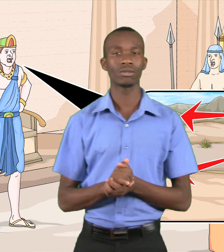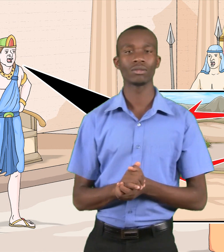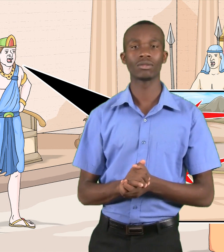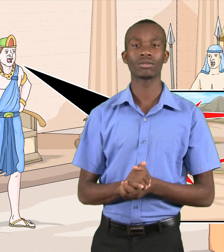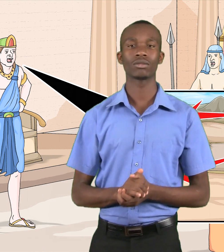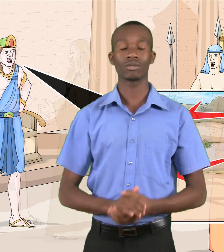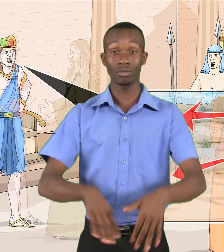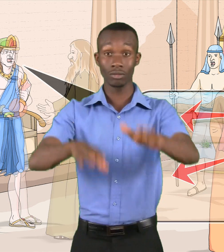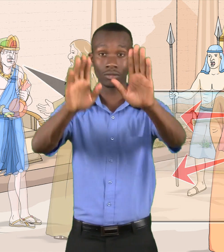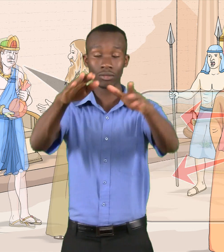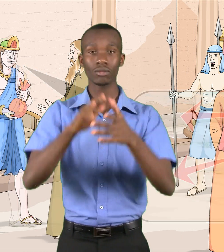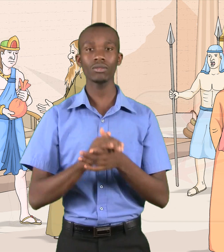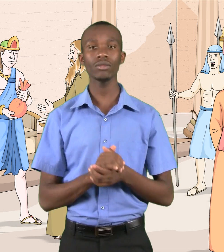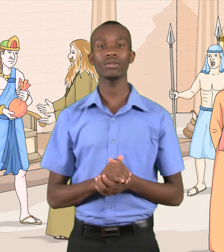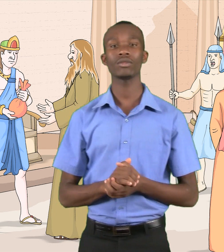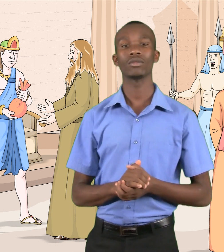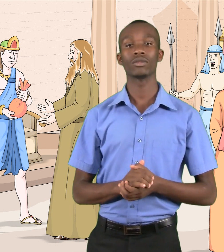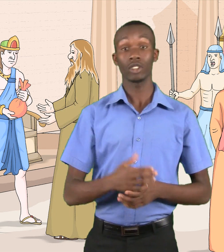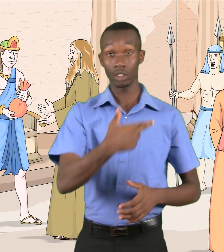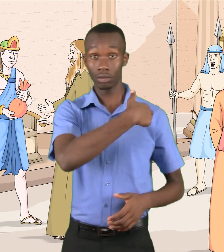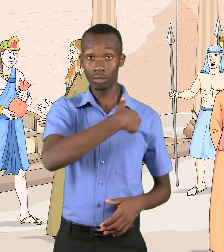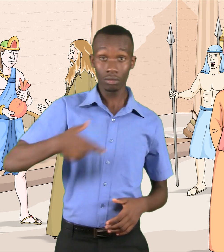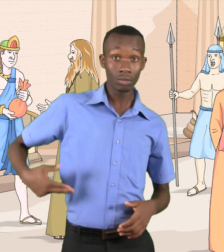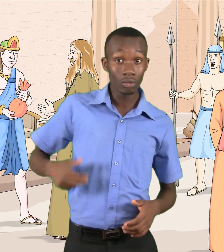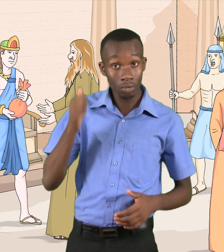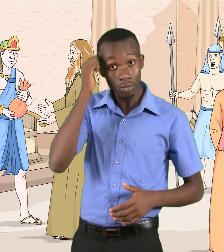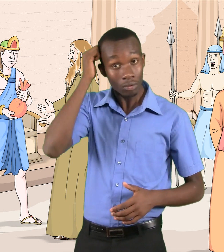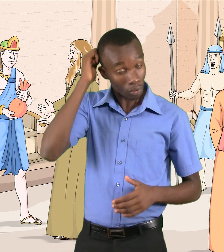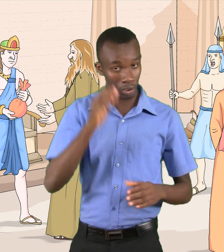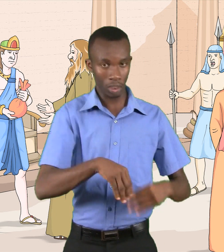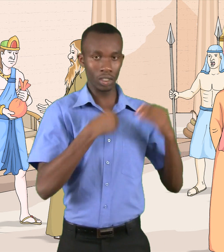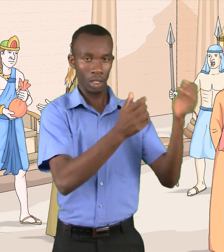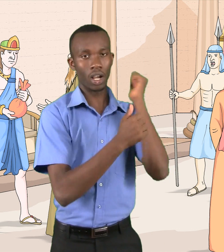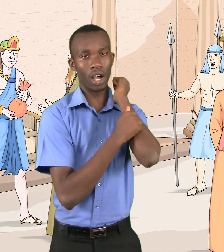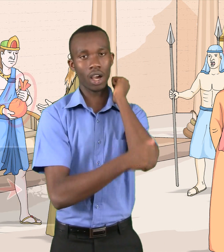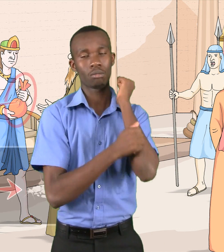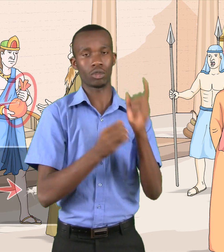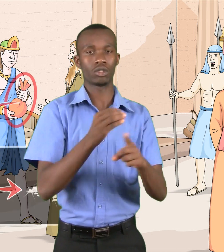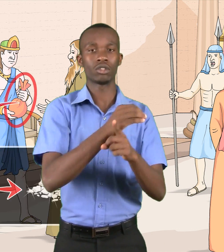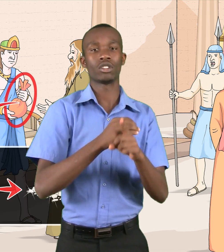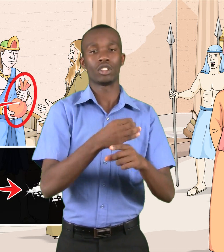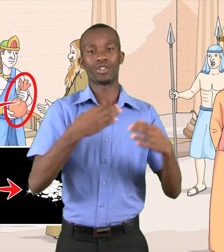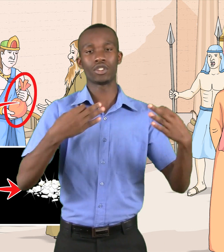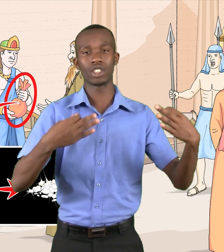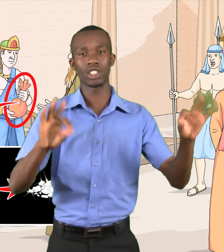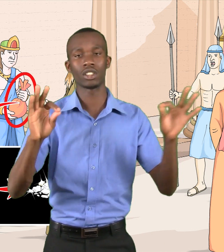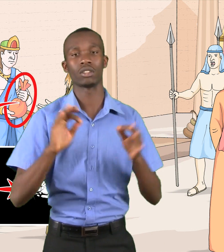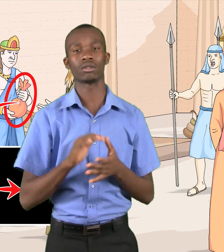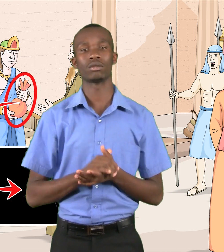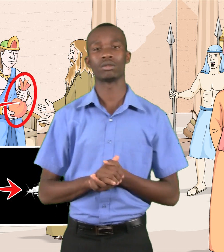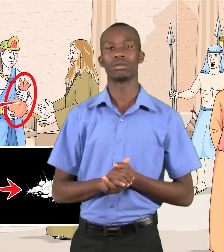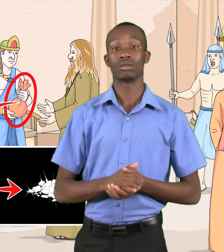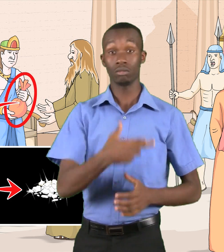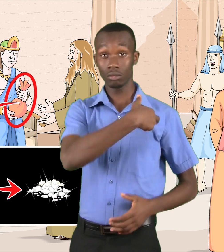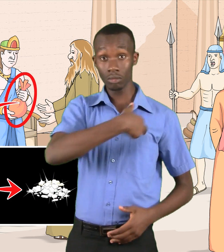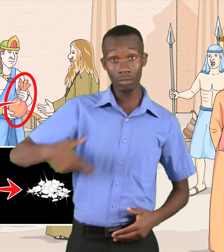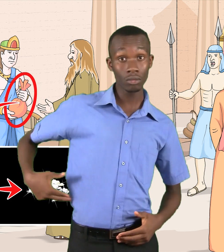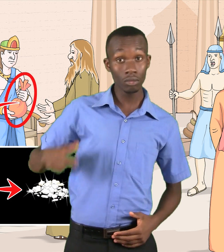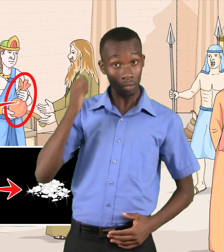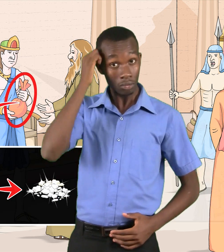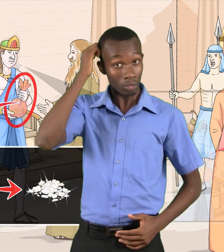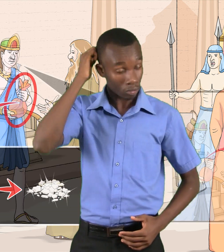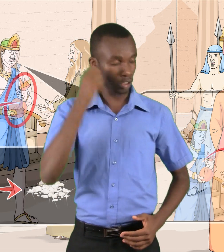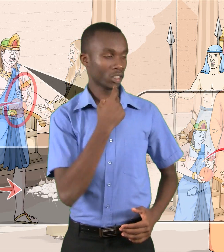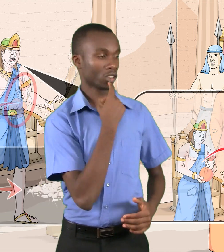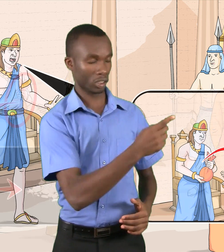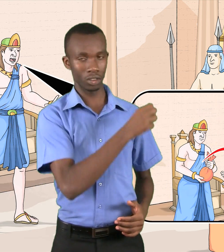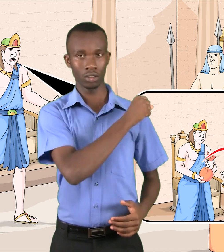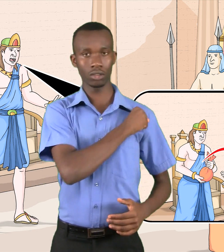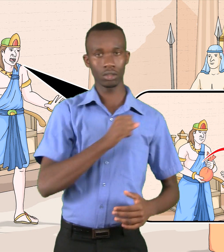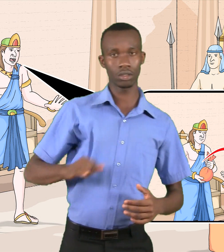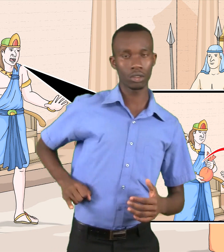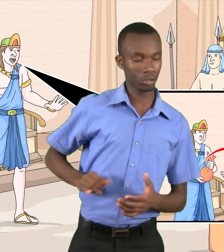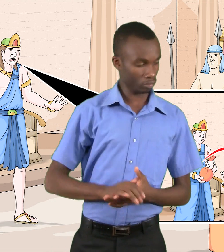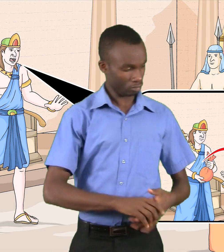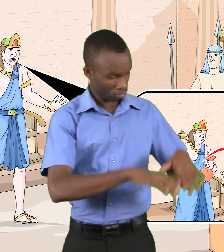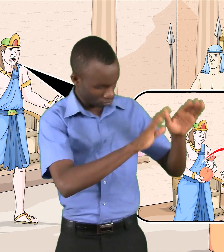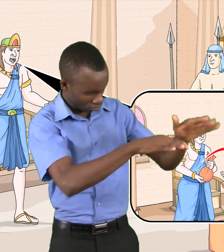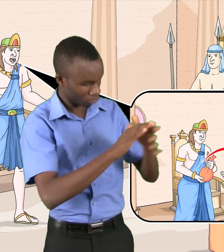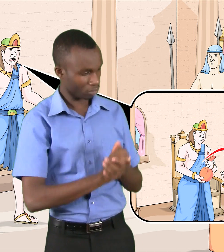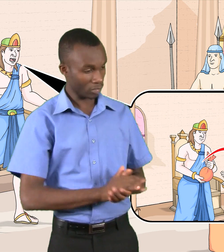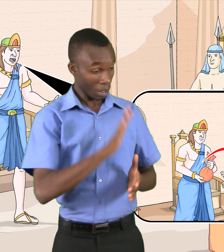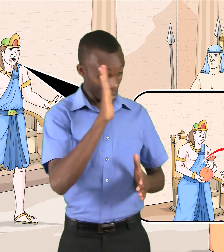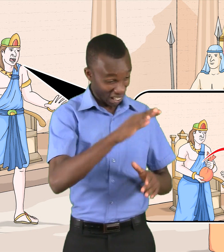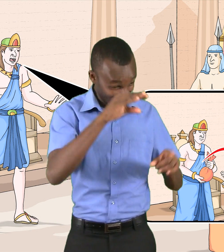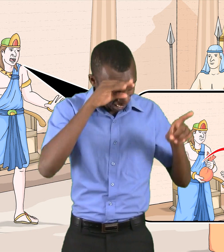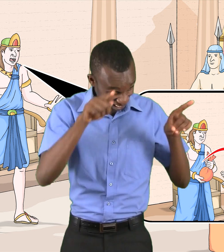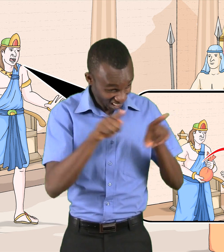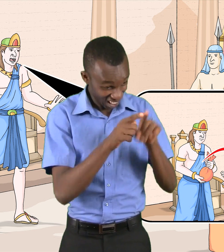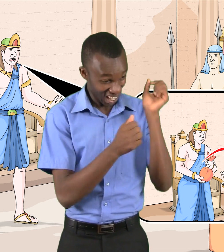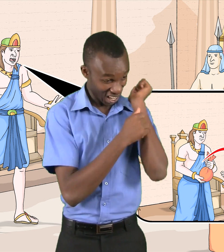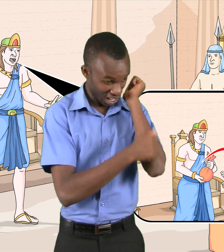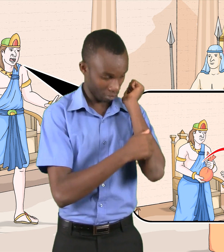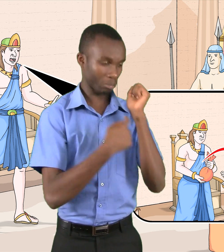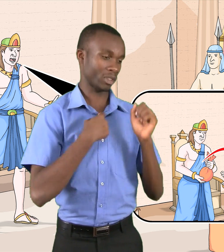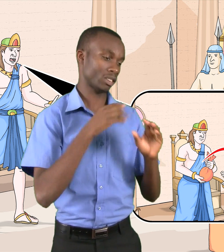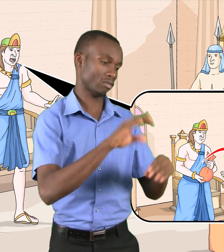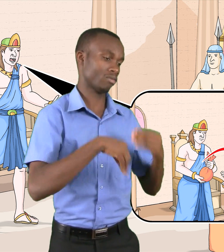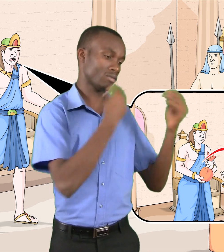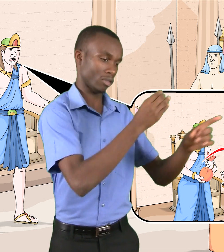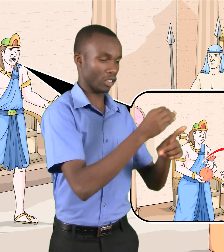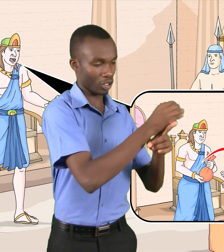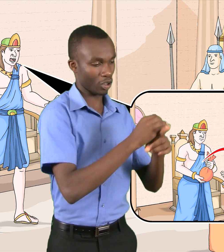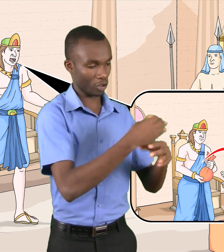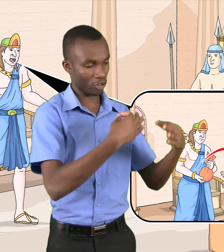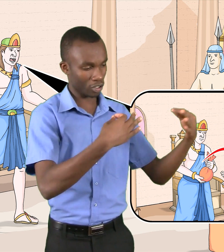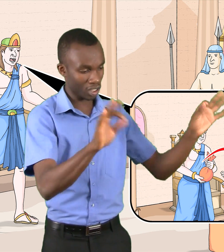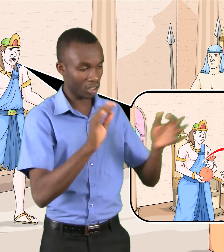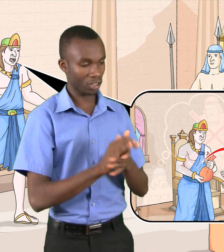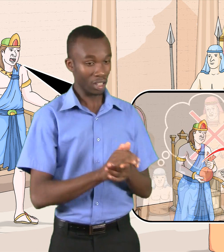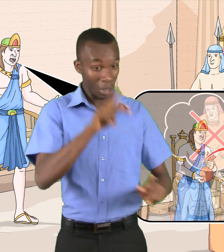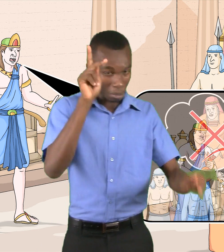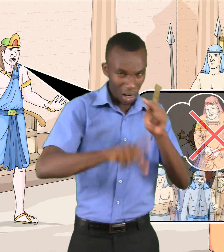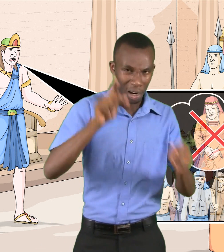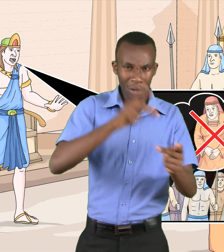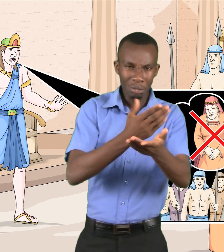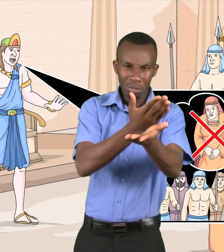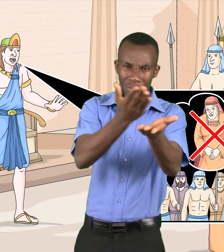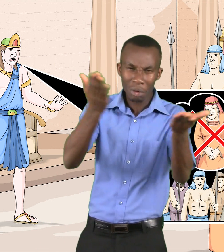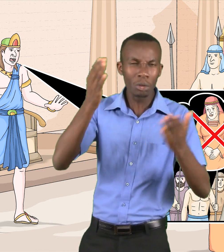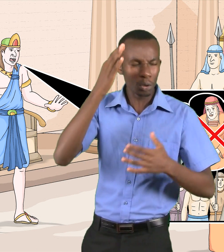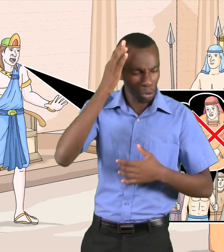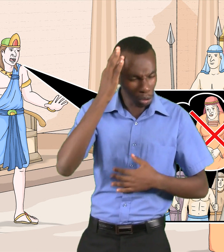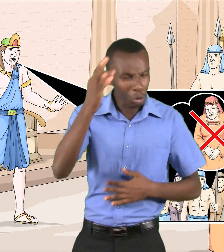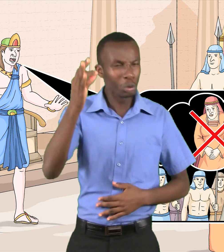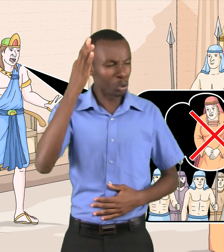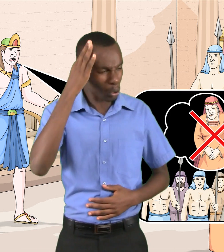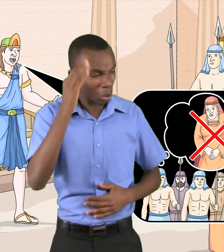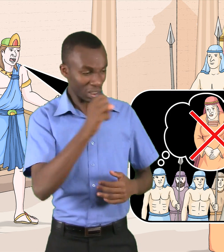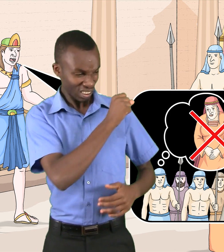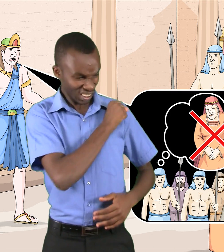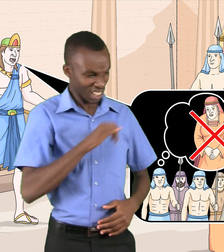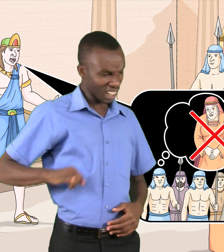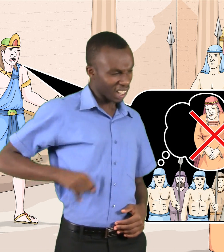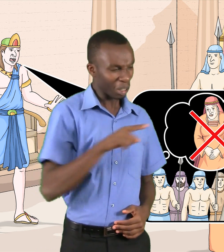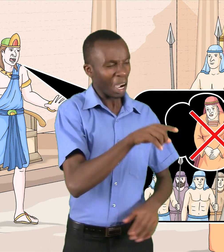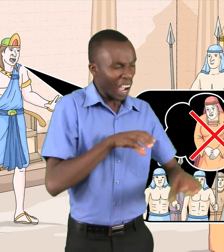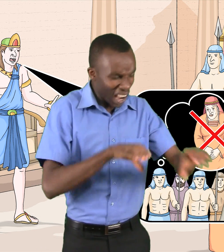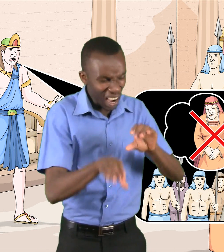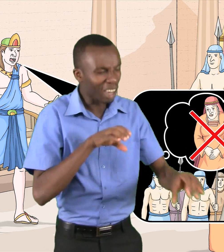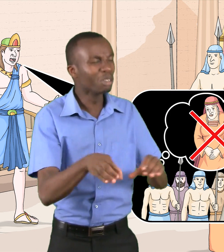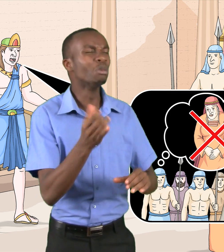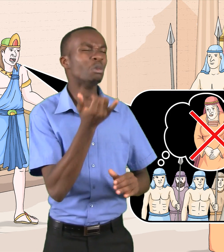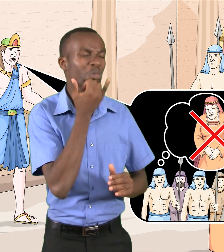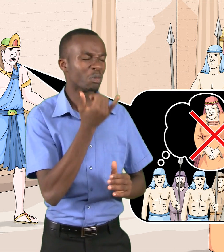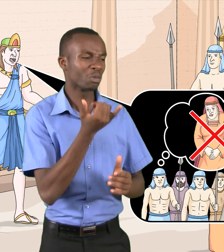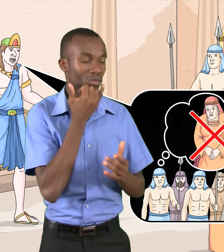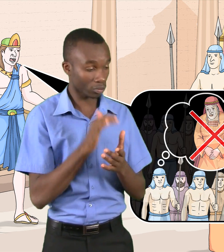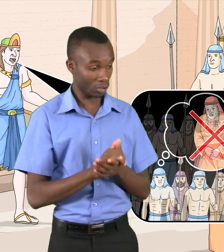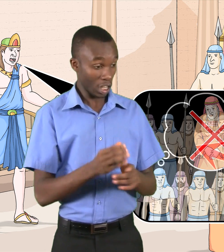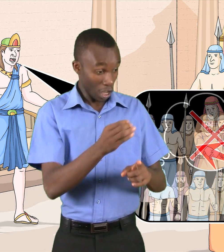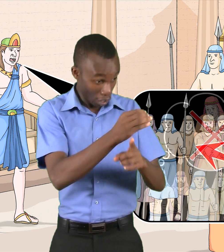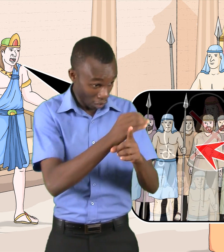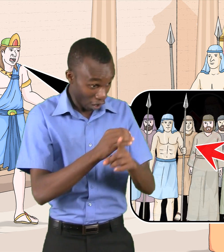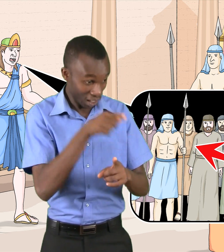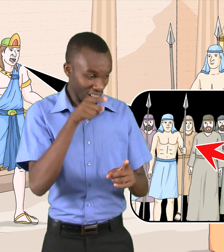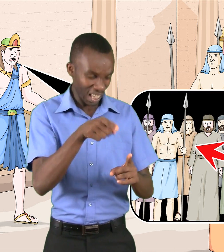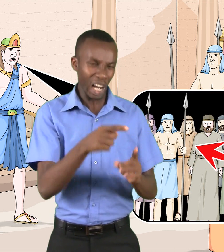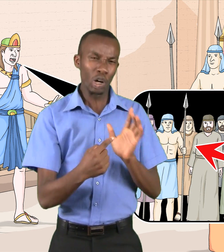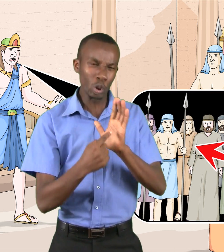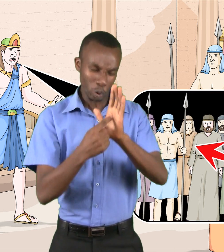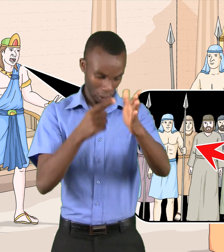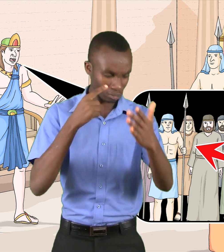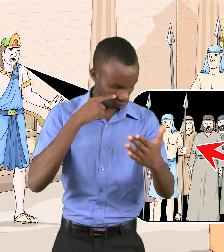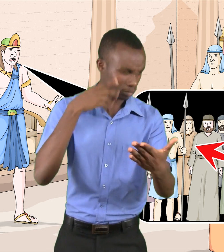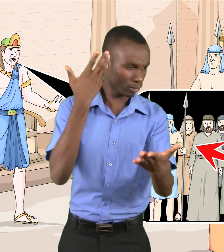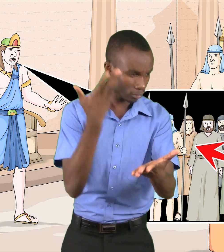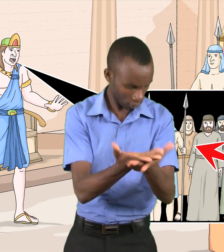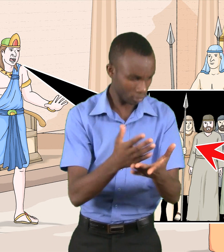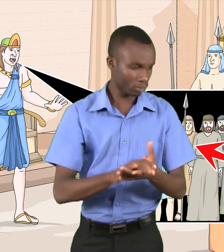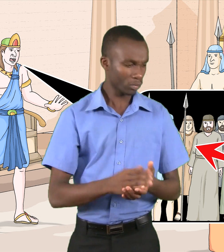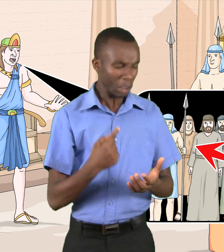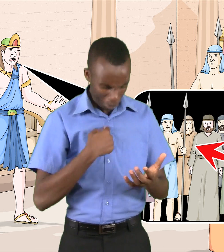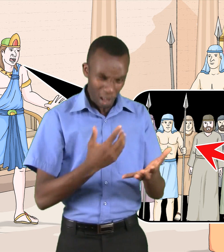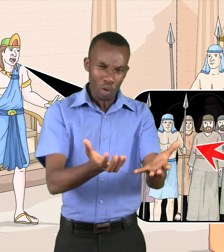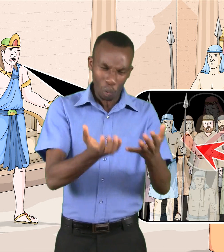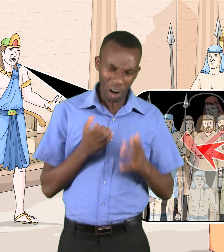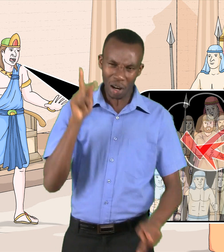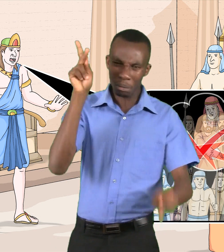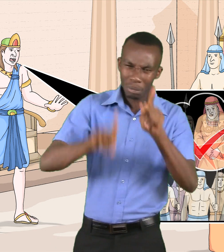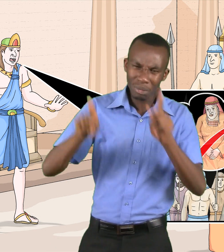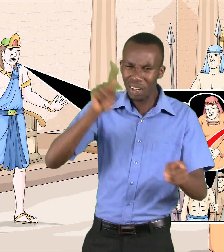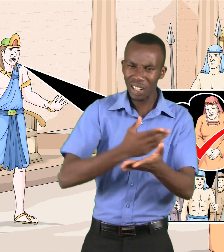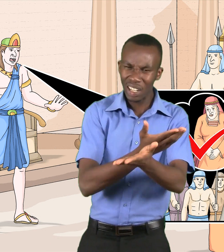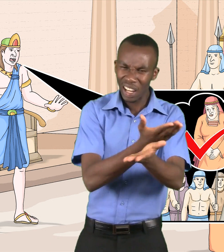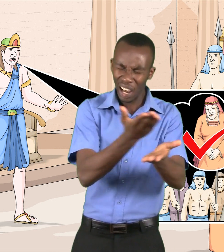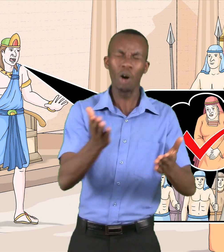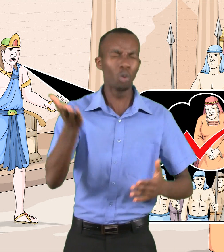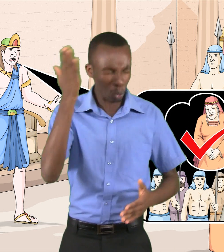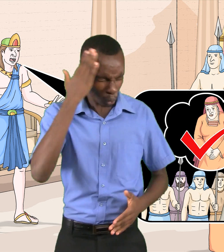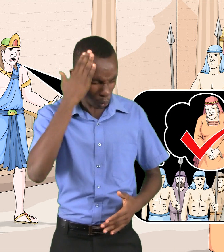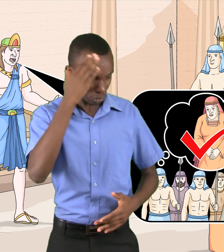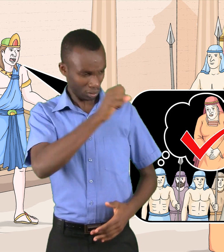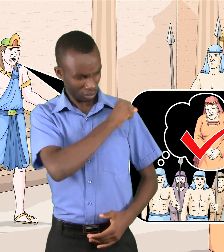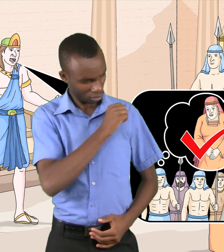And he said to Sarah, “See, I am giving your brother a thousand pieces of silver. It is your vindication before all who are with you;